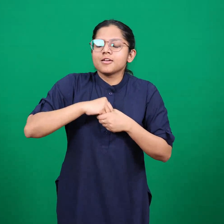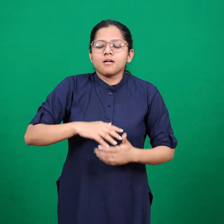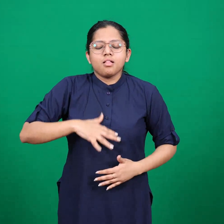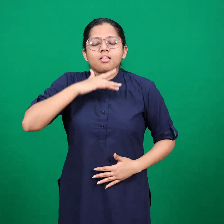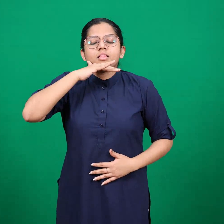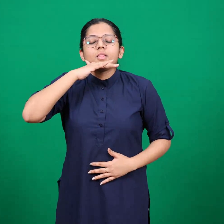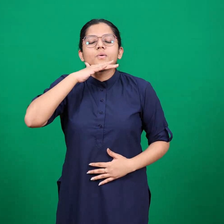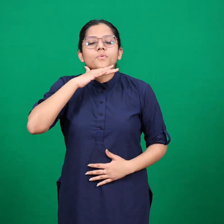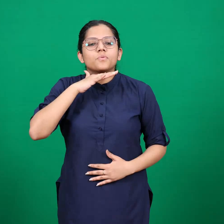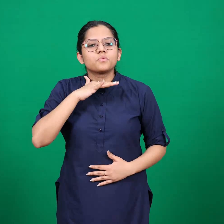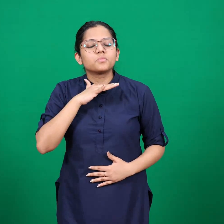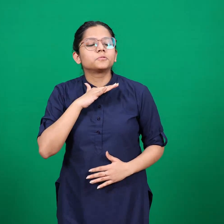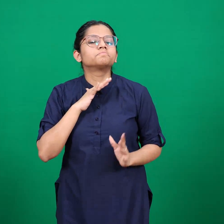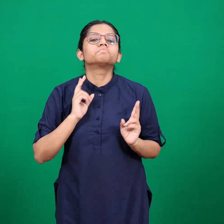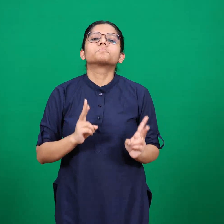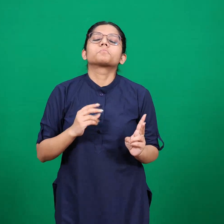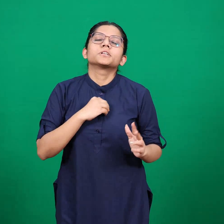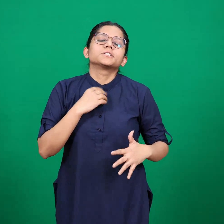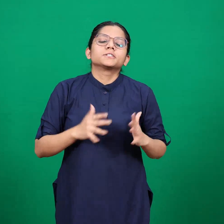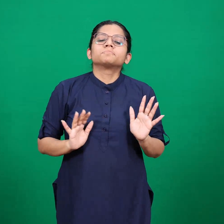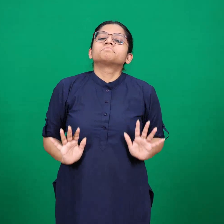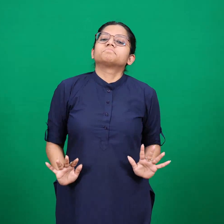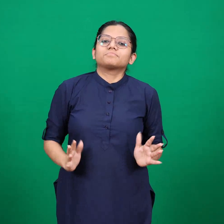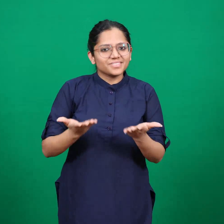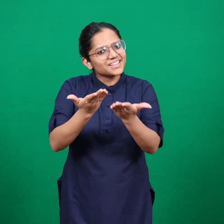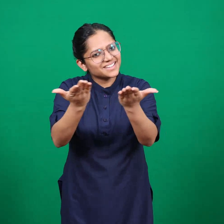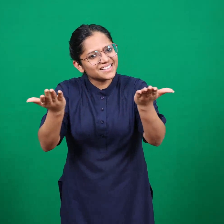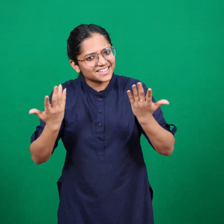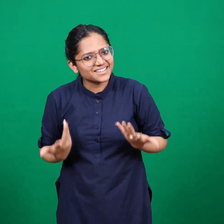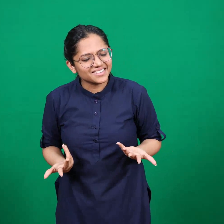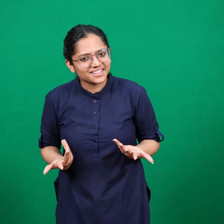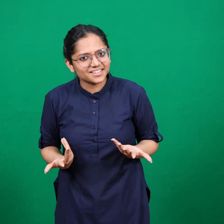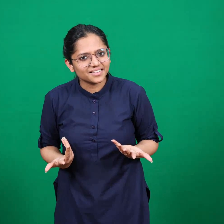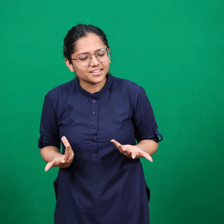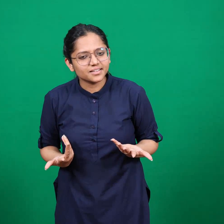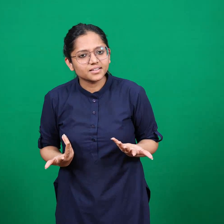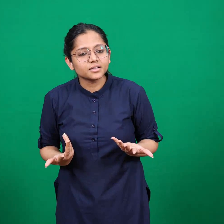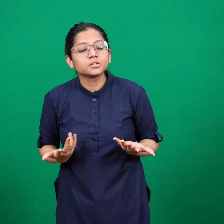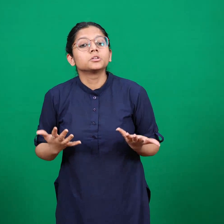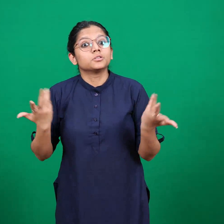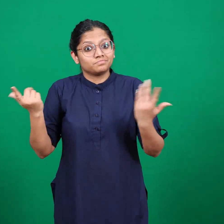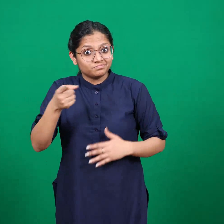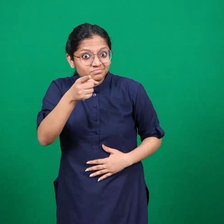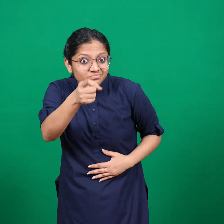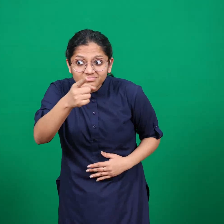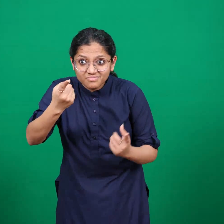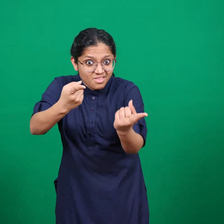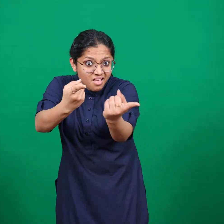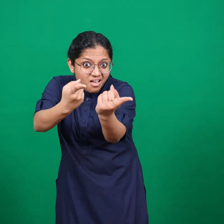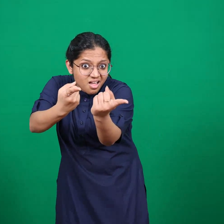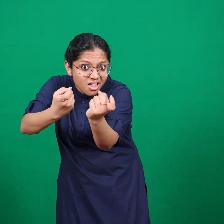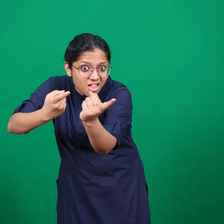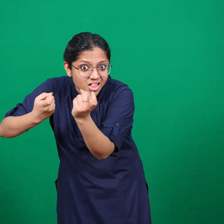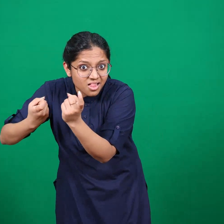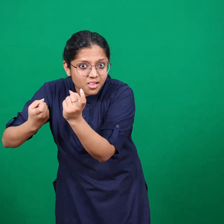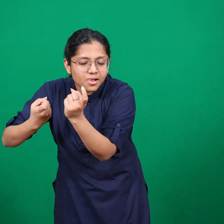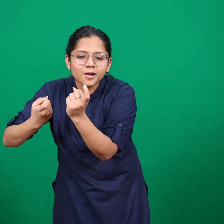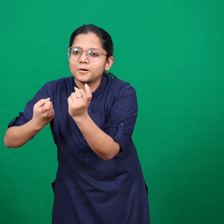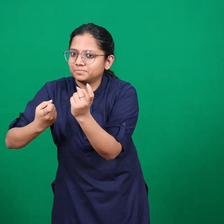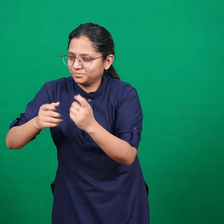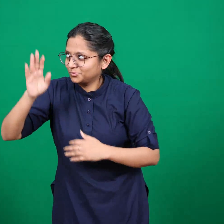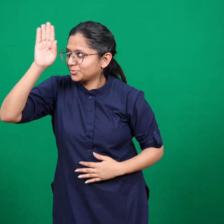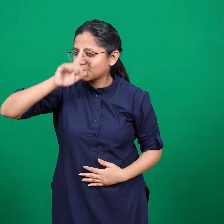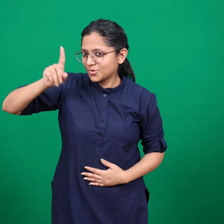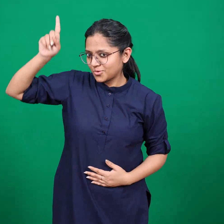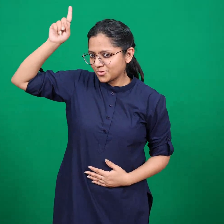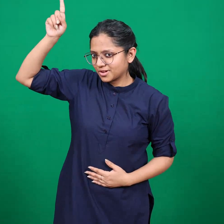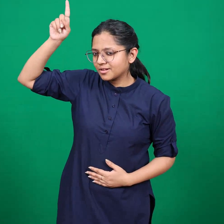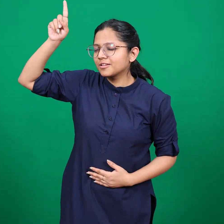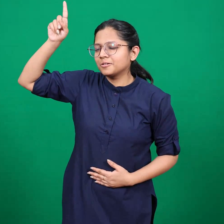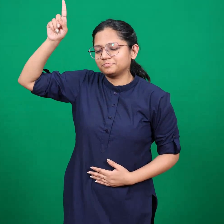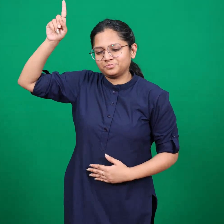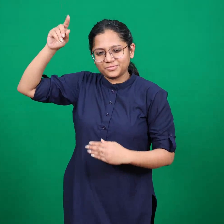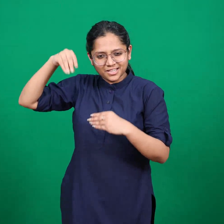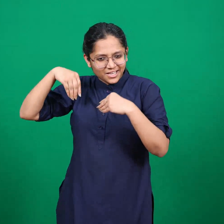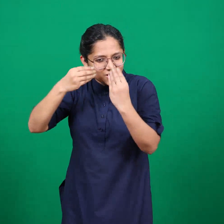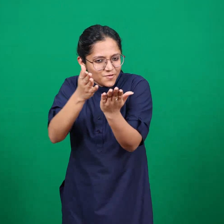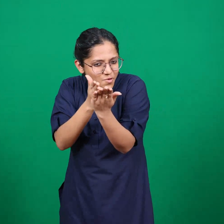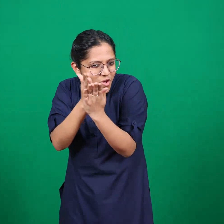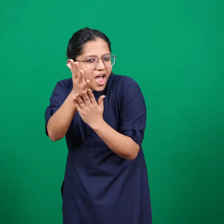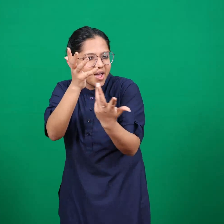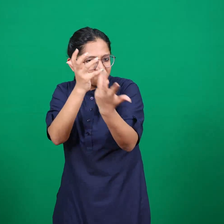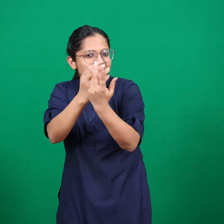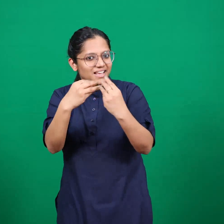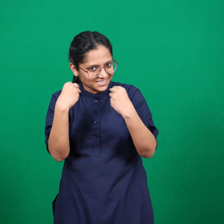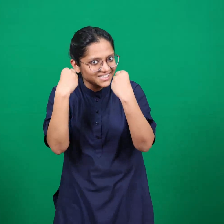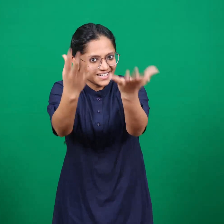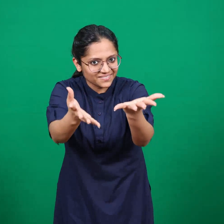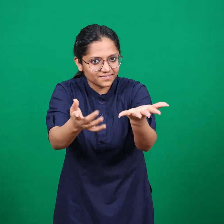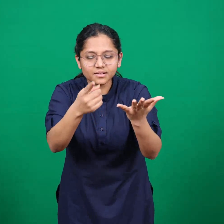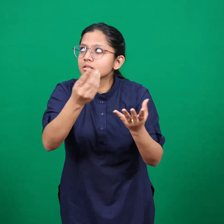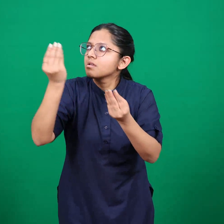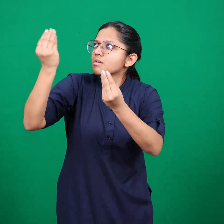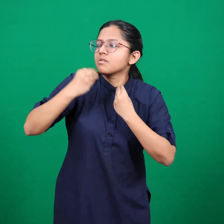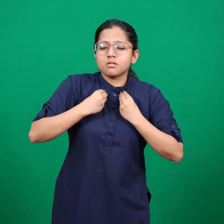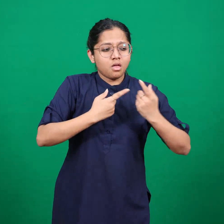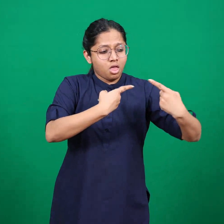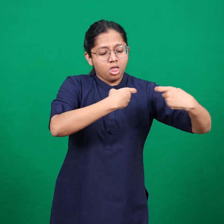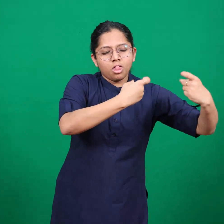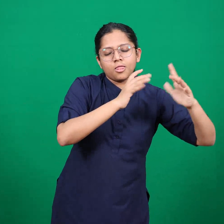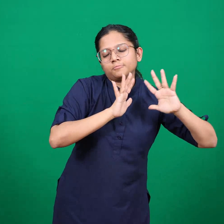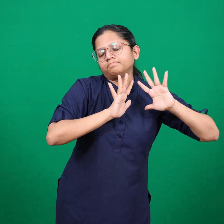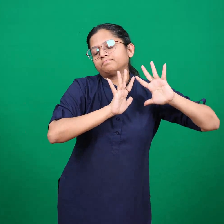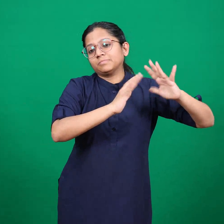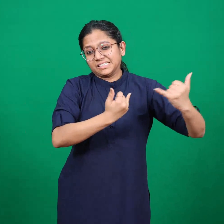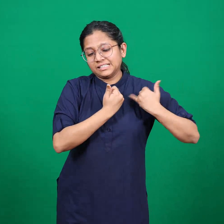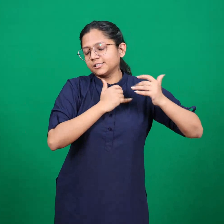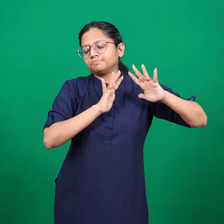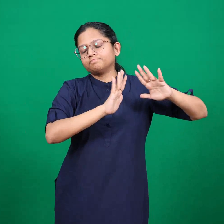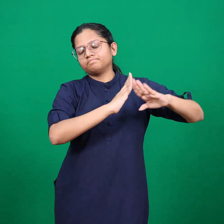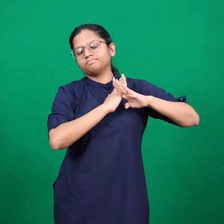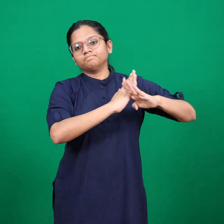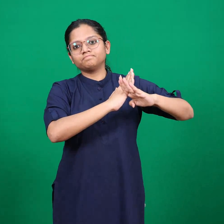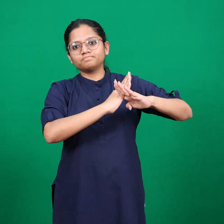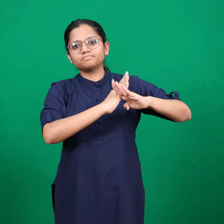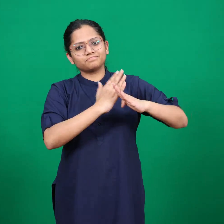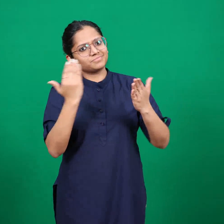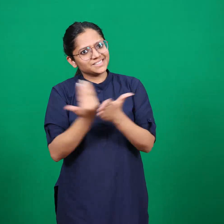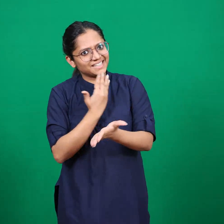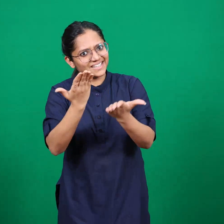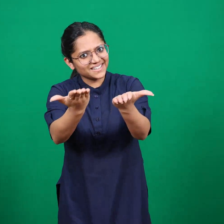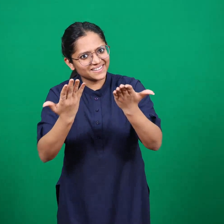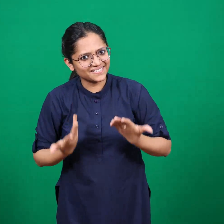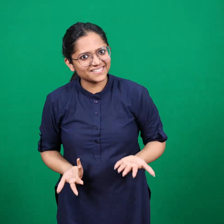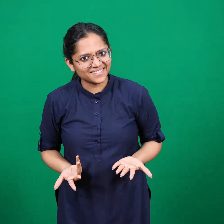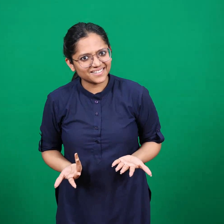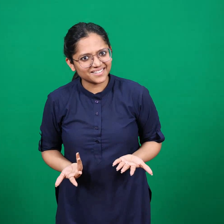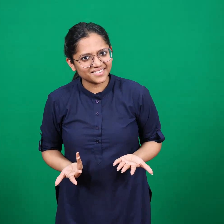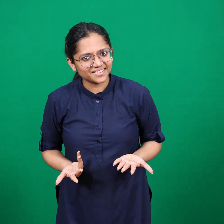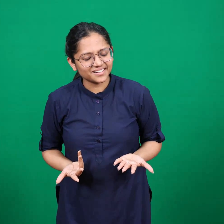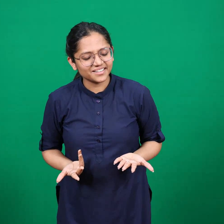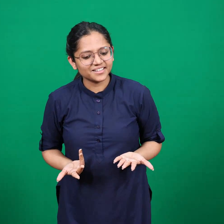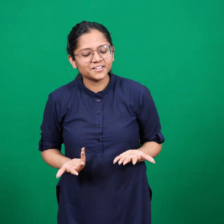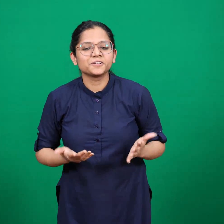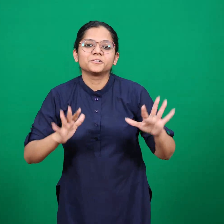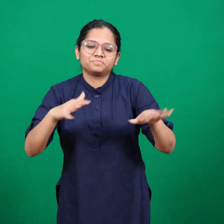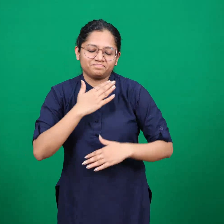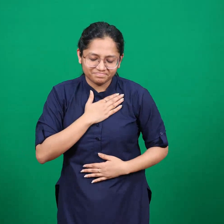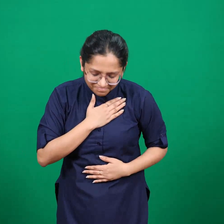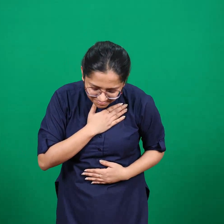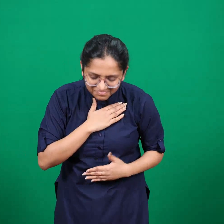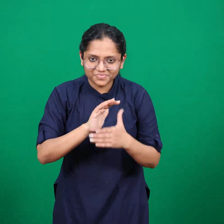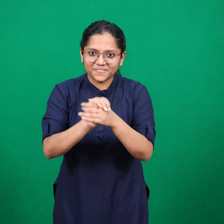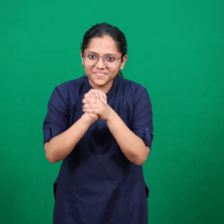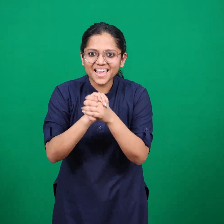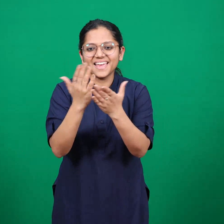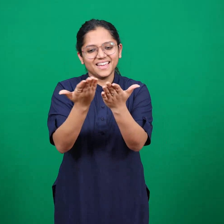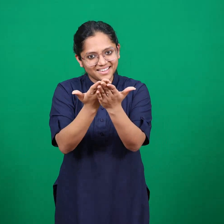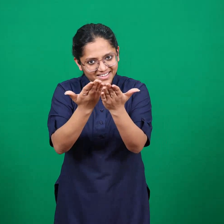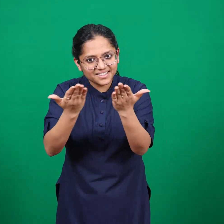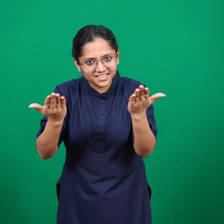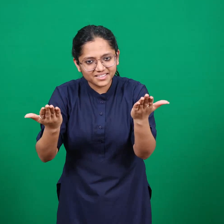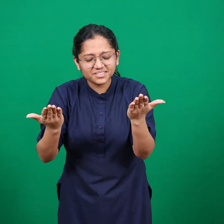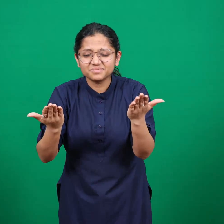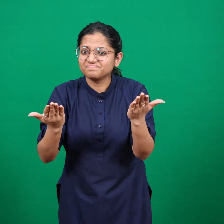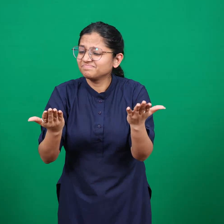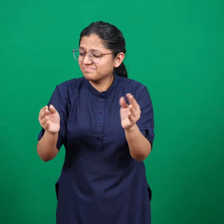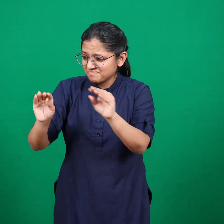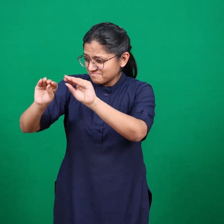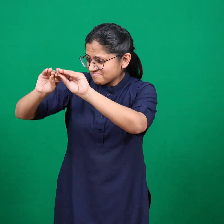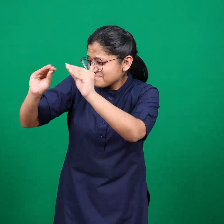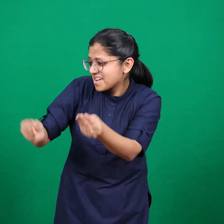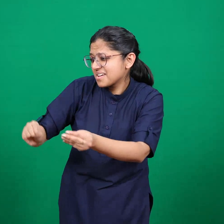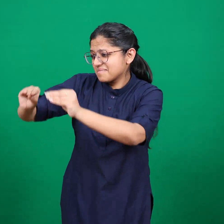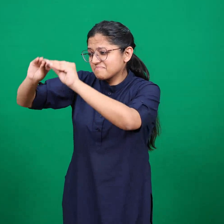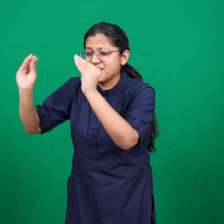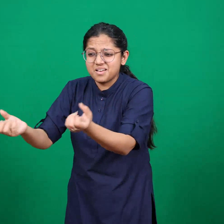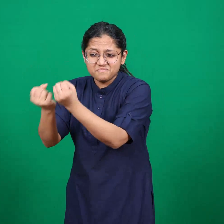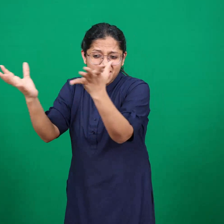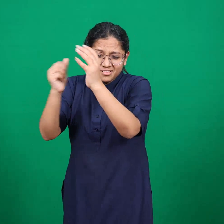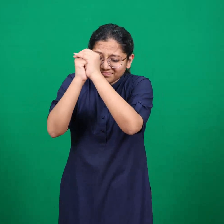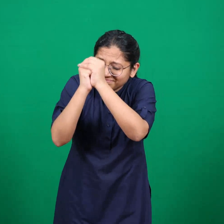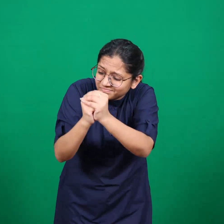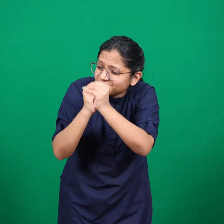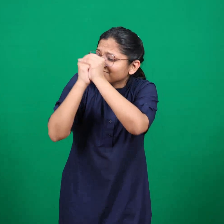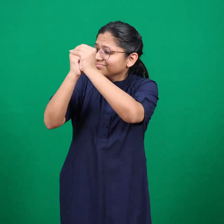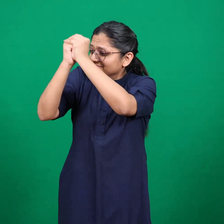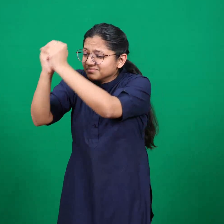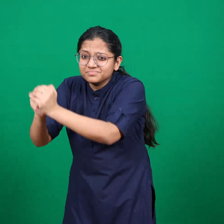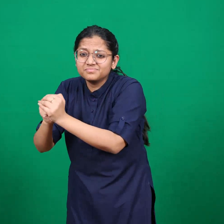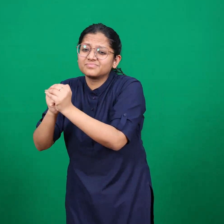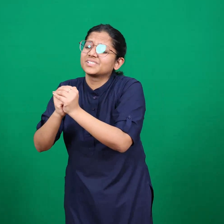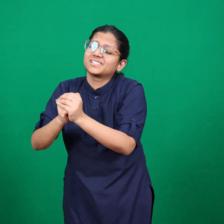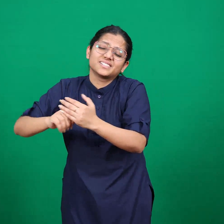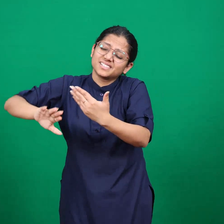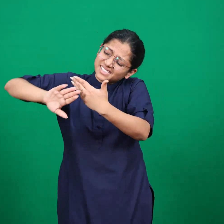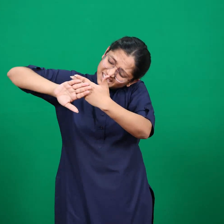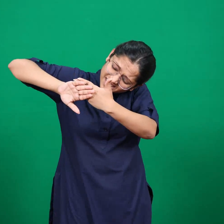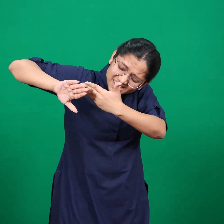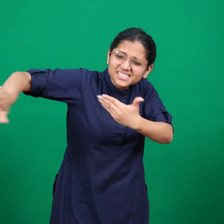But when you are tempted, He will also provide an escape, so that you can stand up under it.